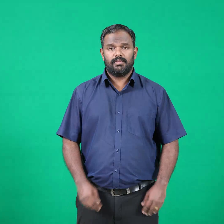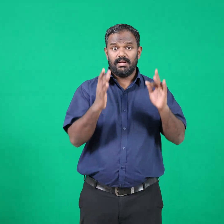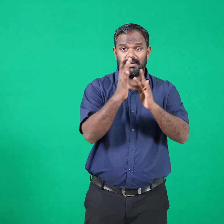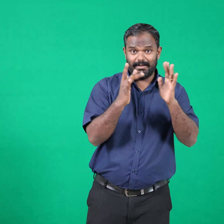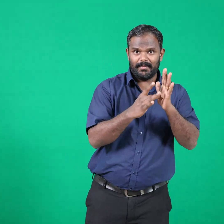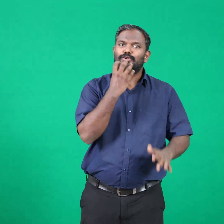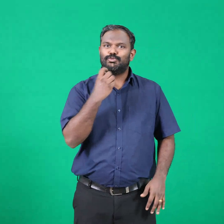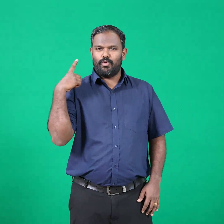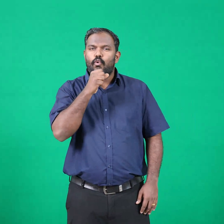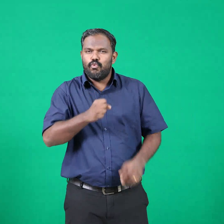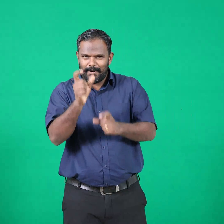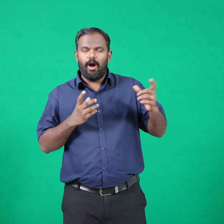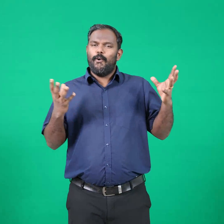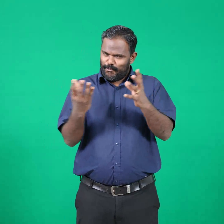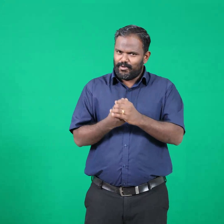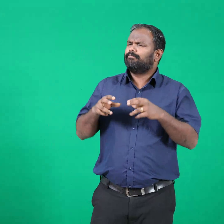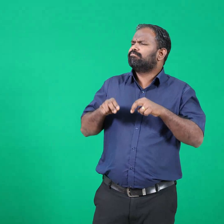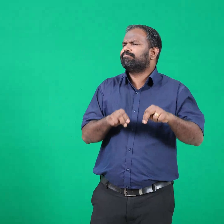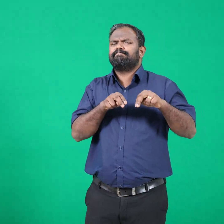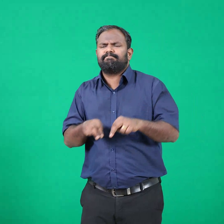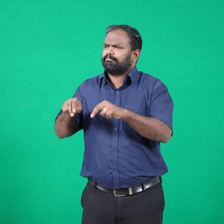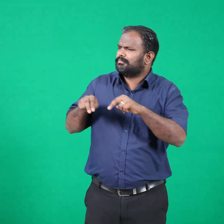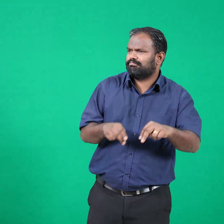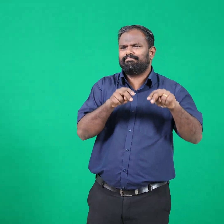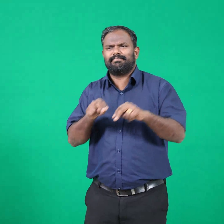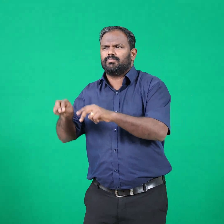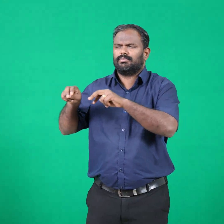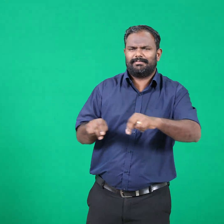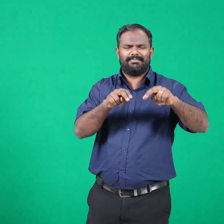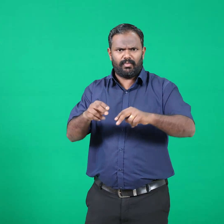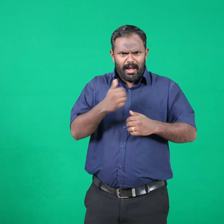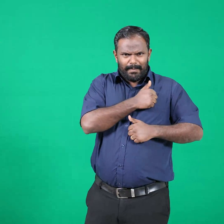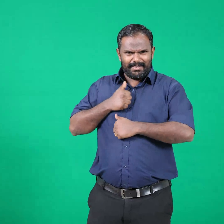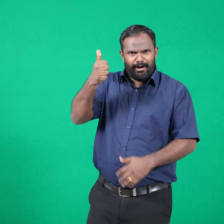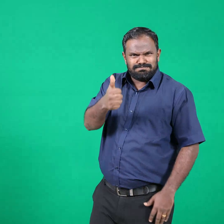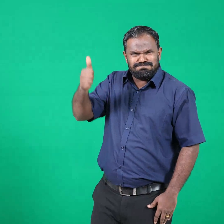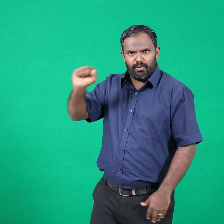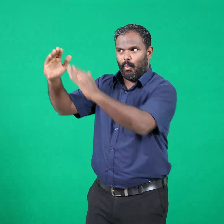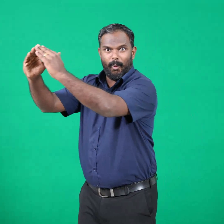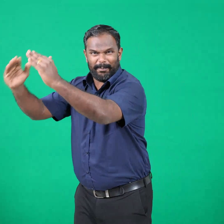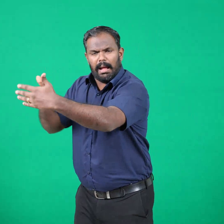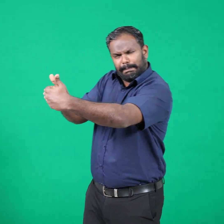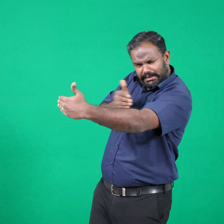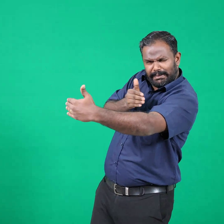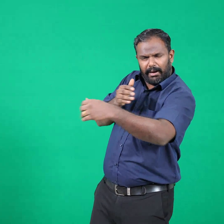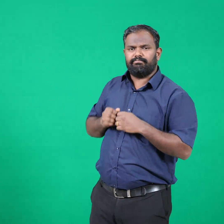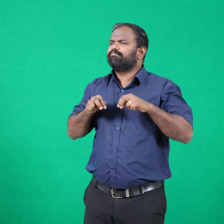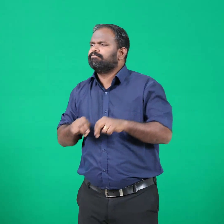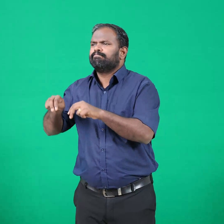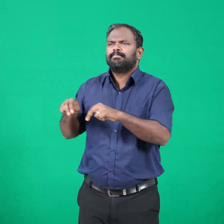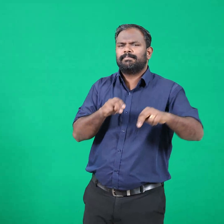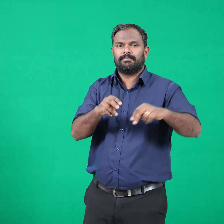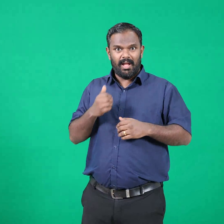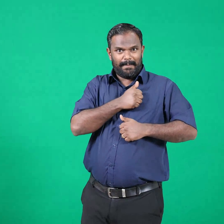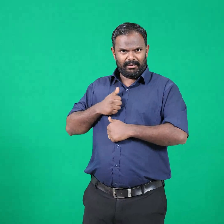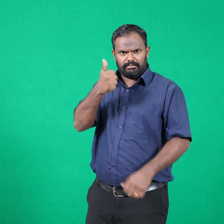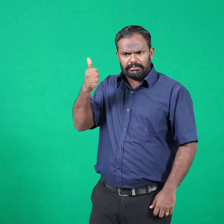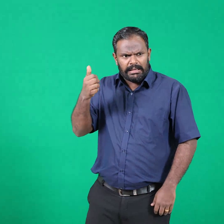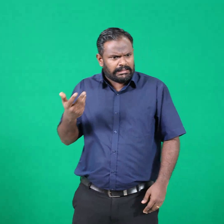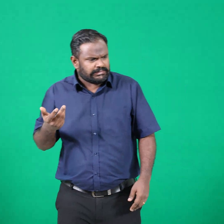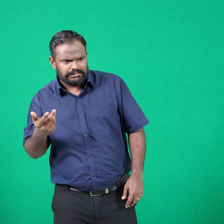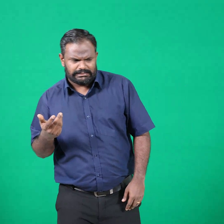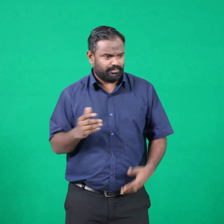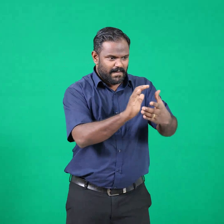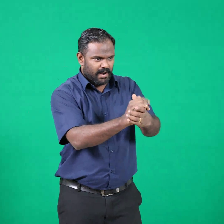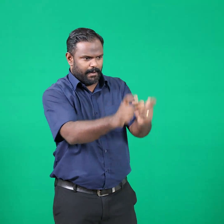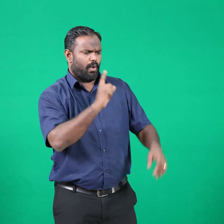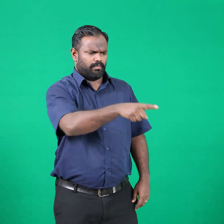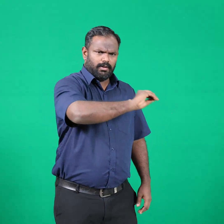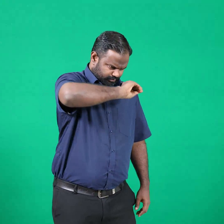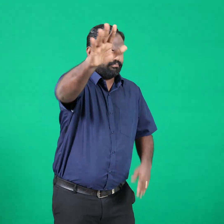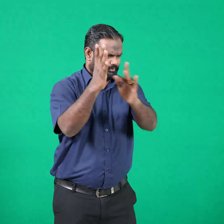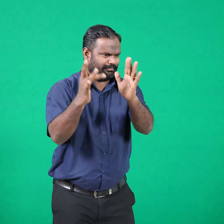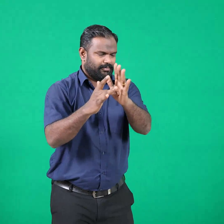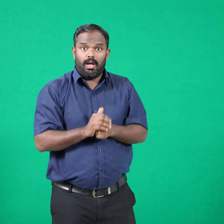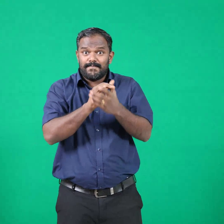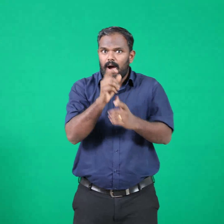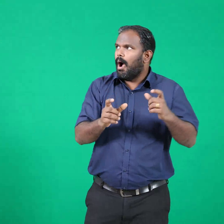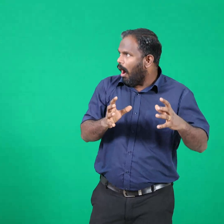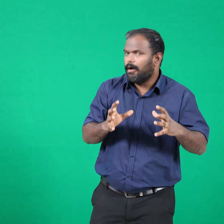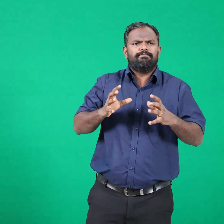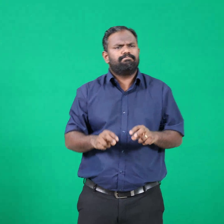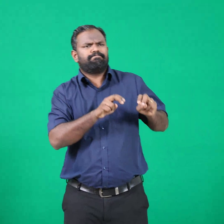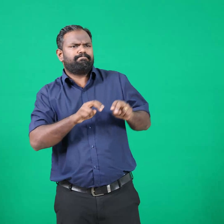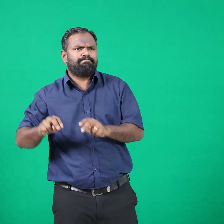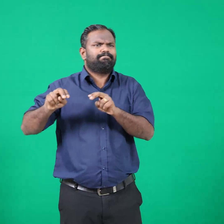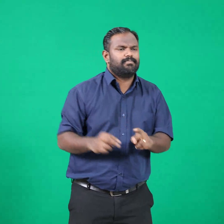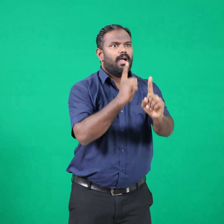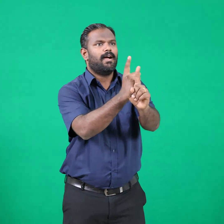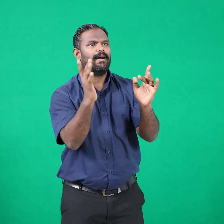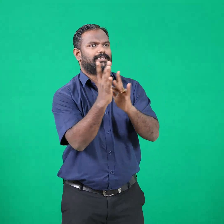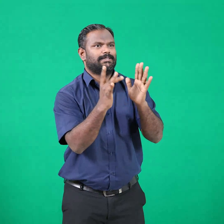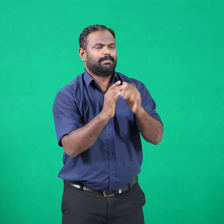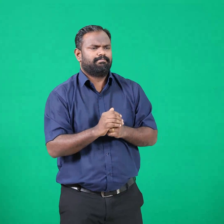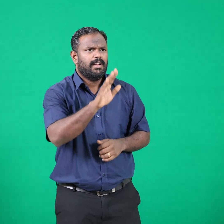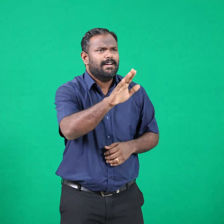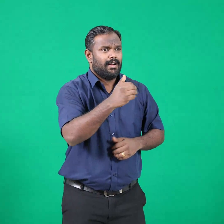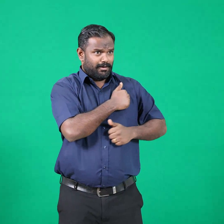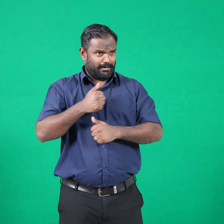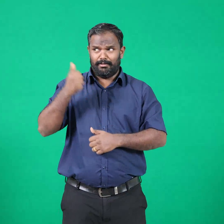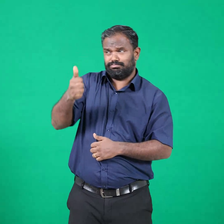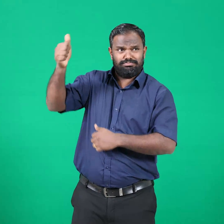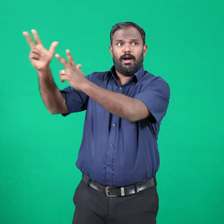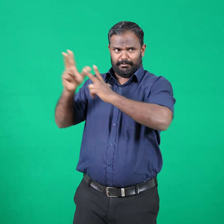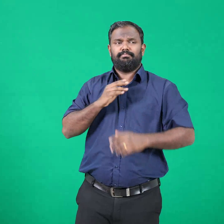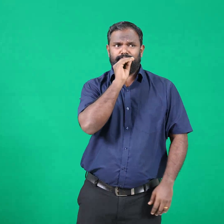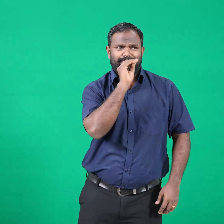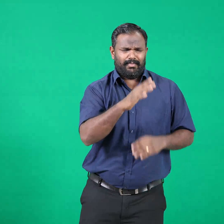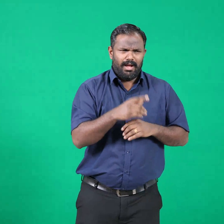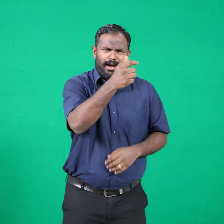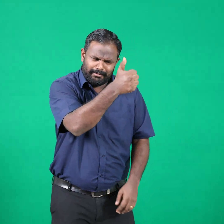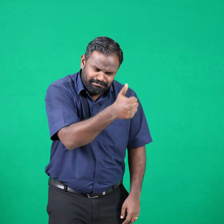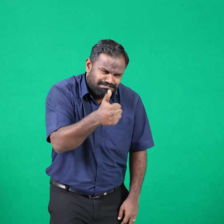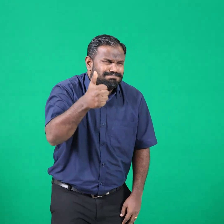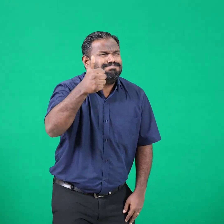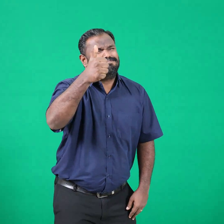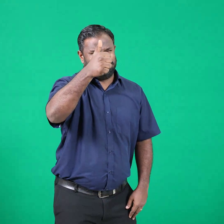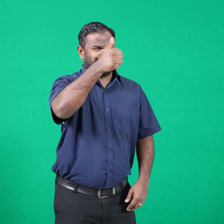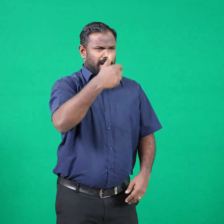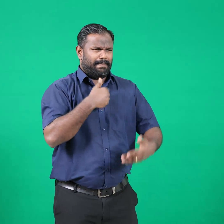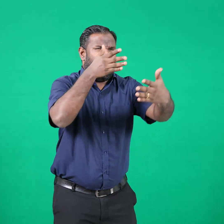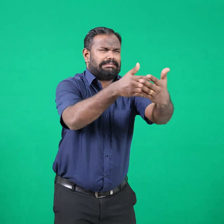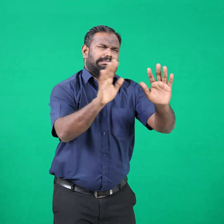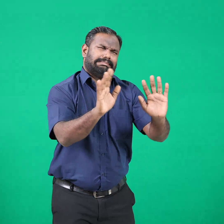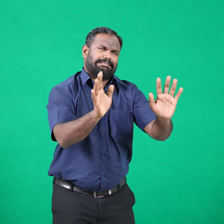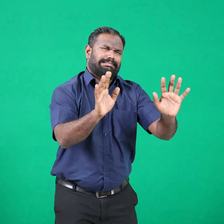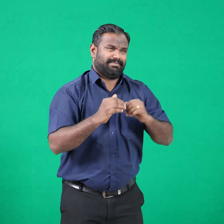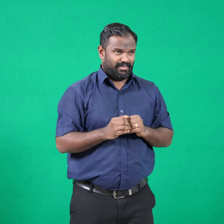But when He was not far from the house, the centurion sent friends with the message: "Lord, do not trouble Yourself, for I am not worthy to have You come under my roof.